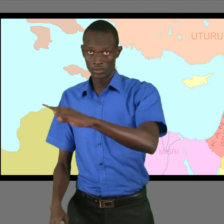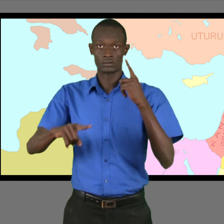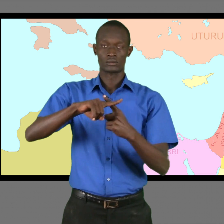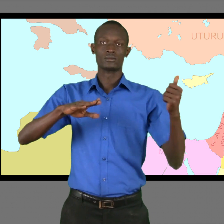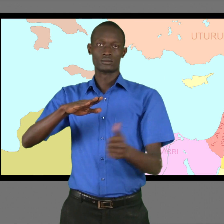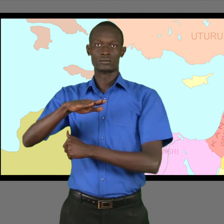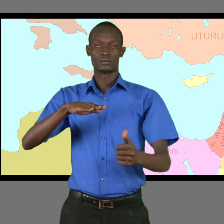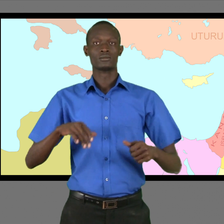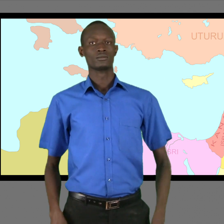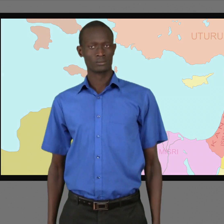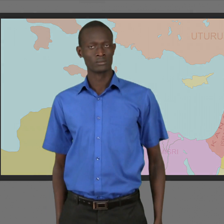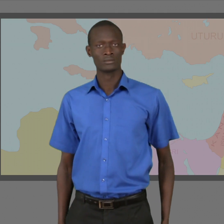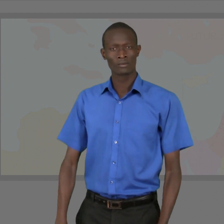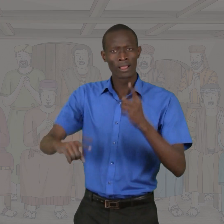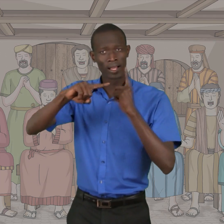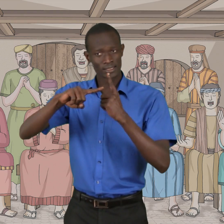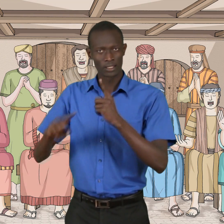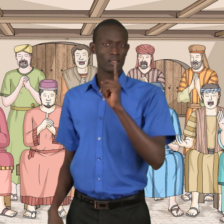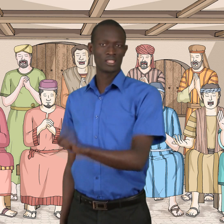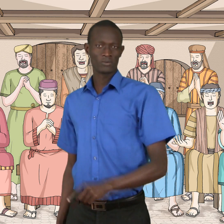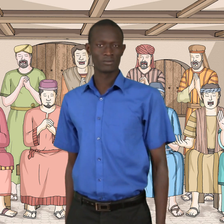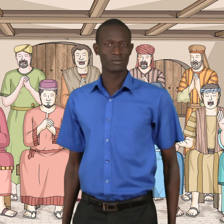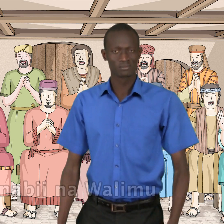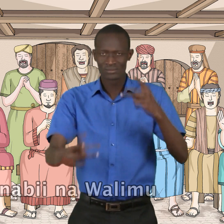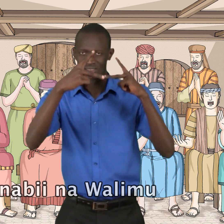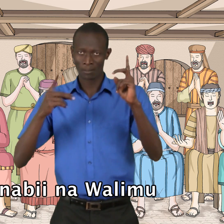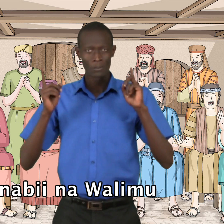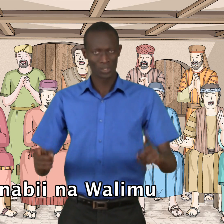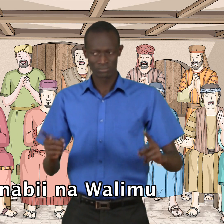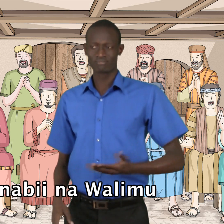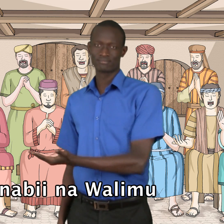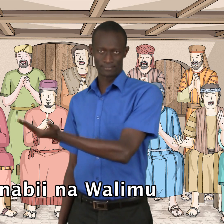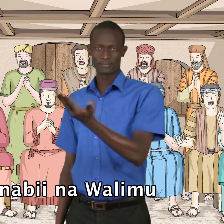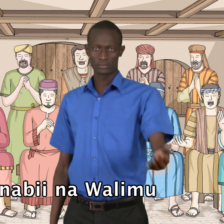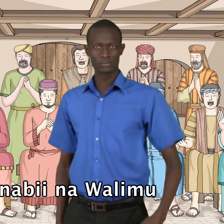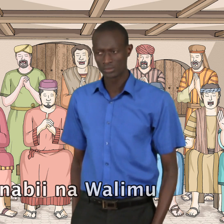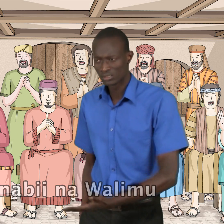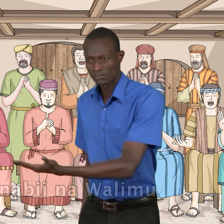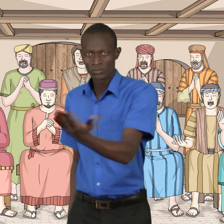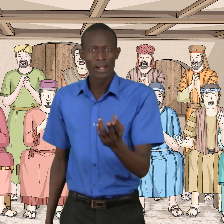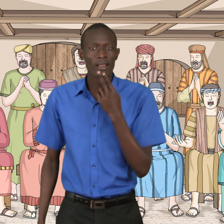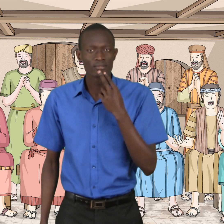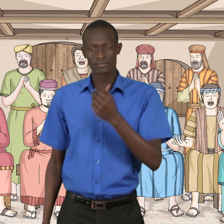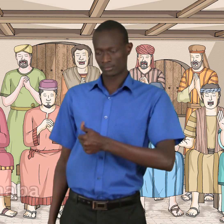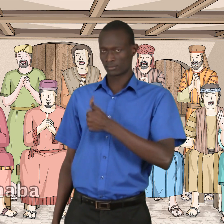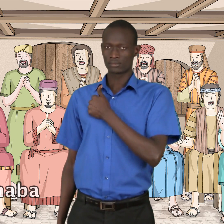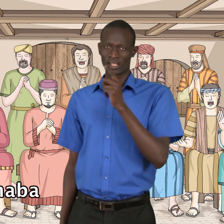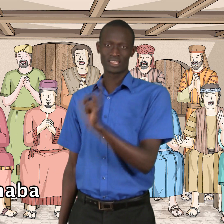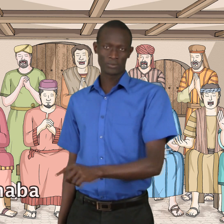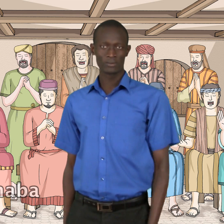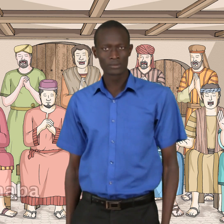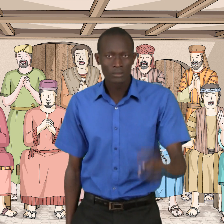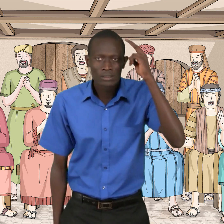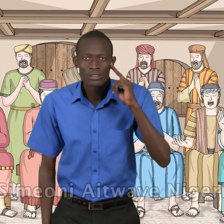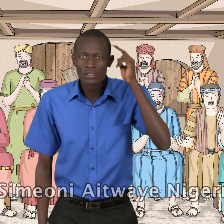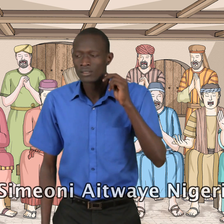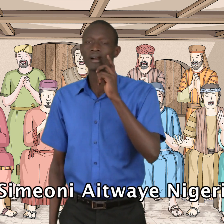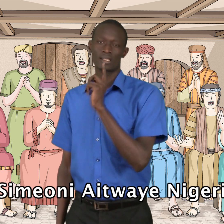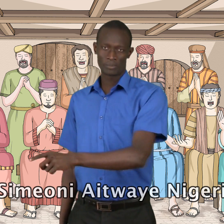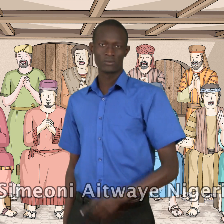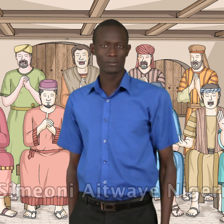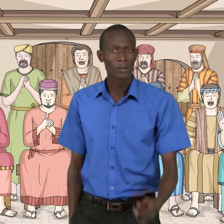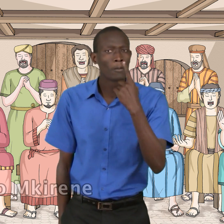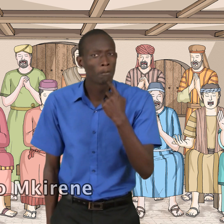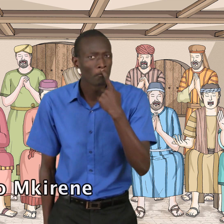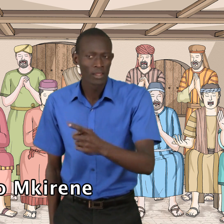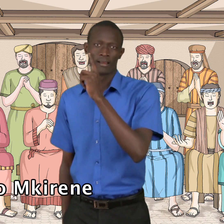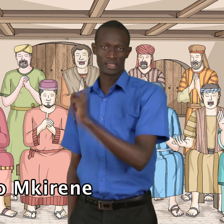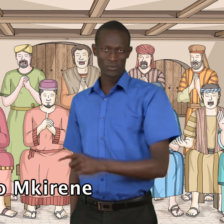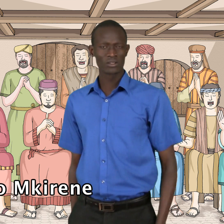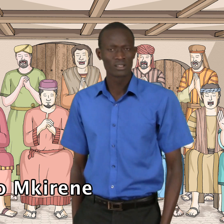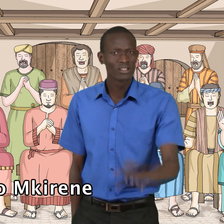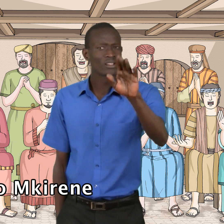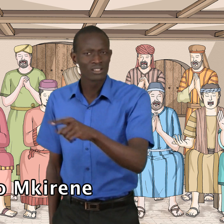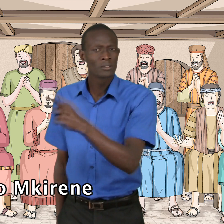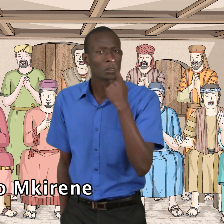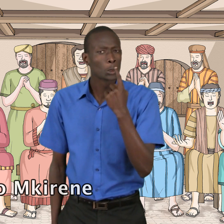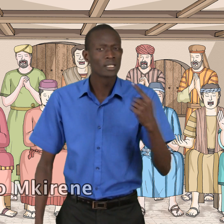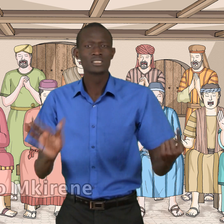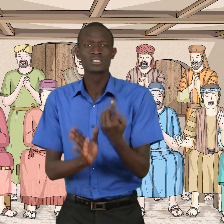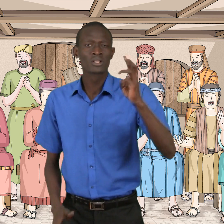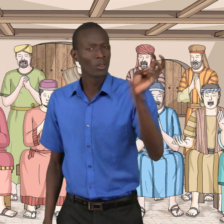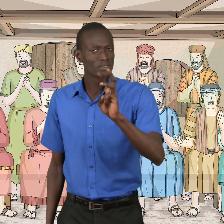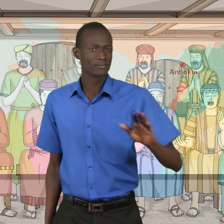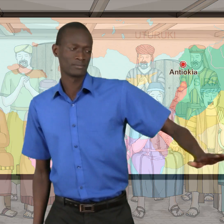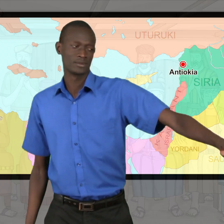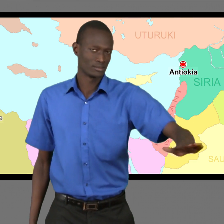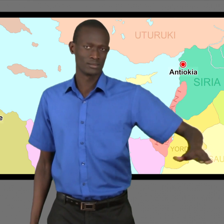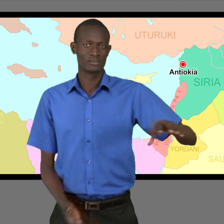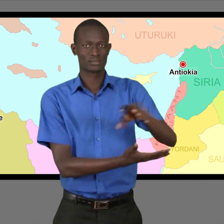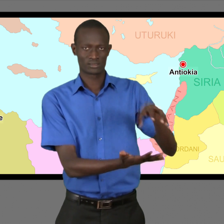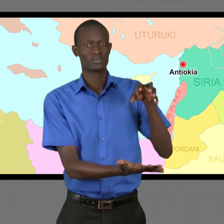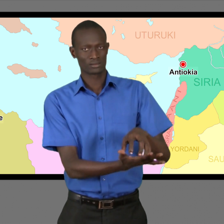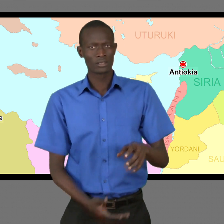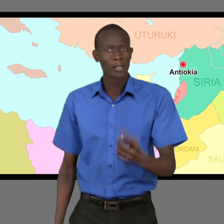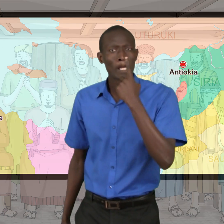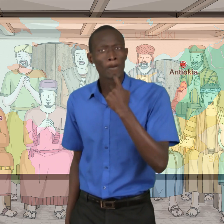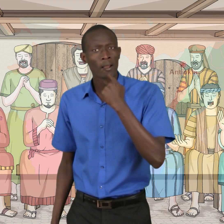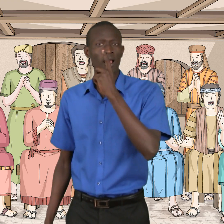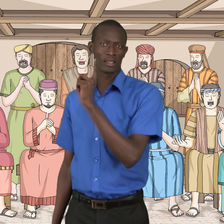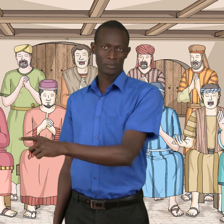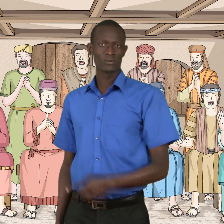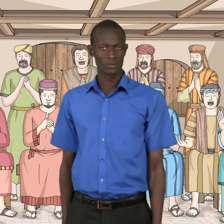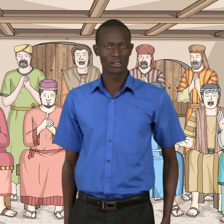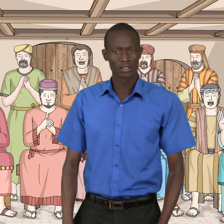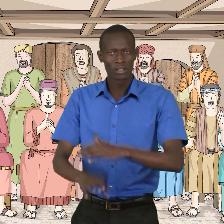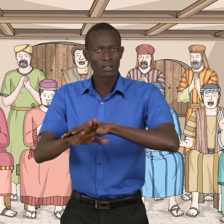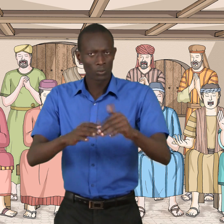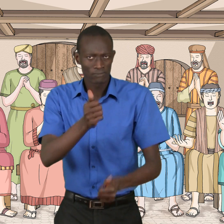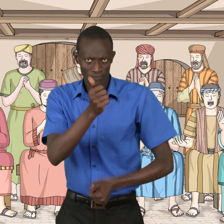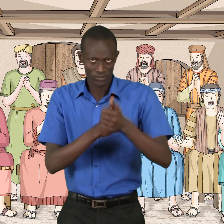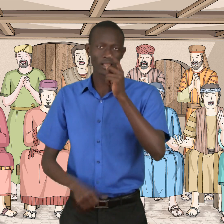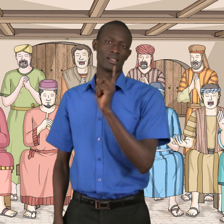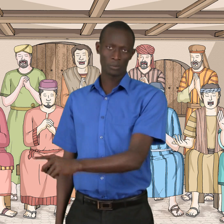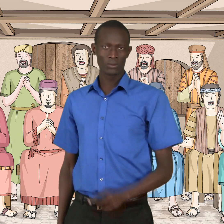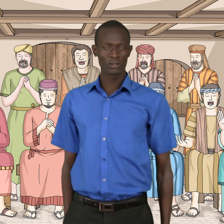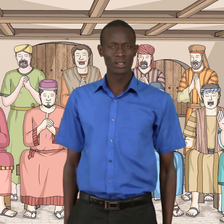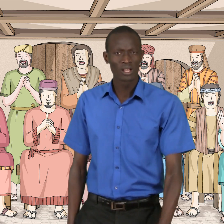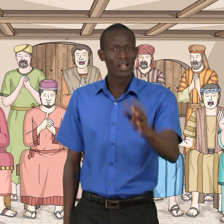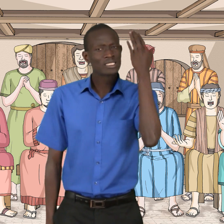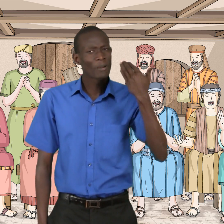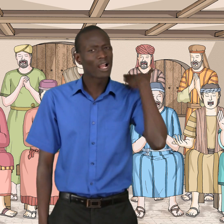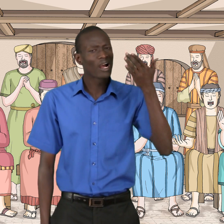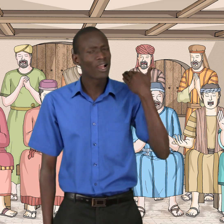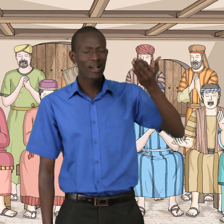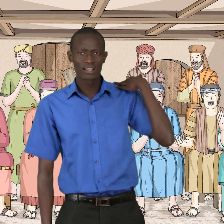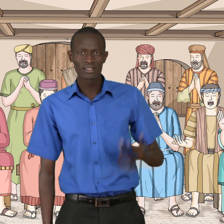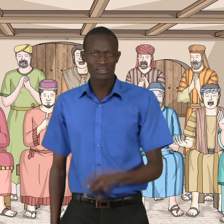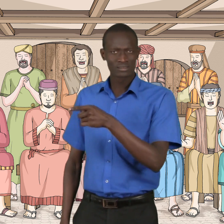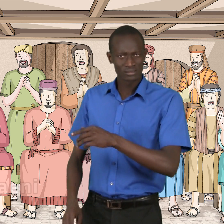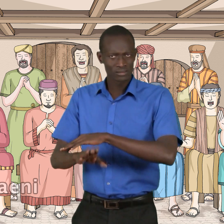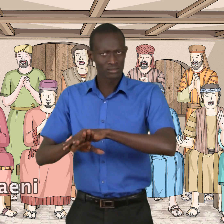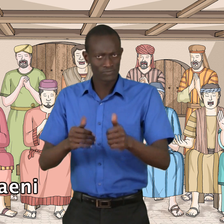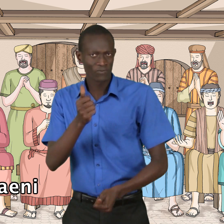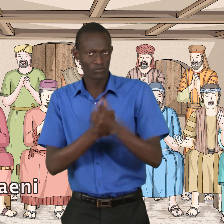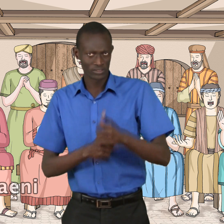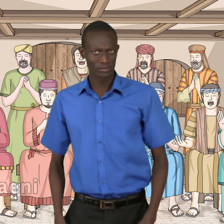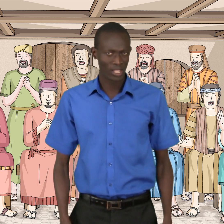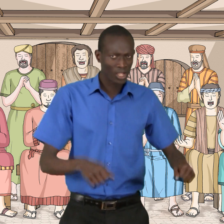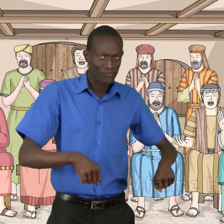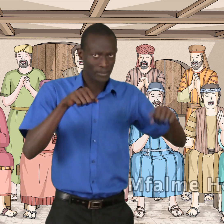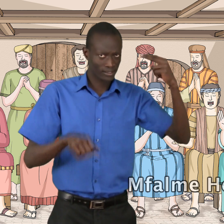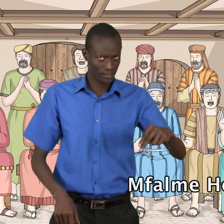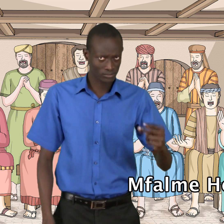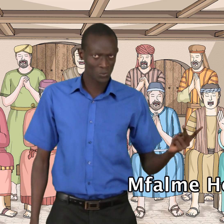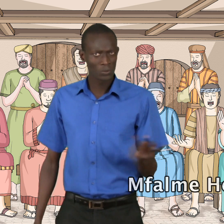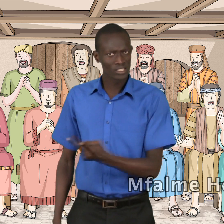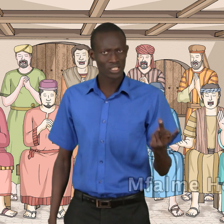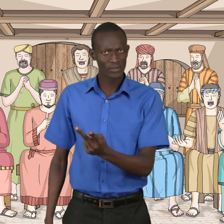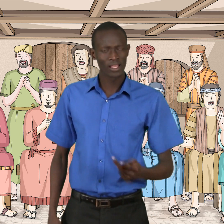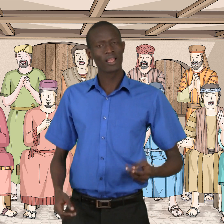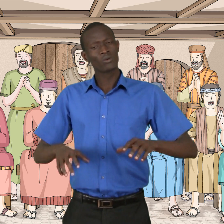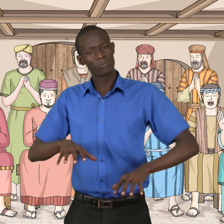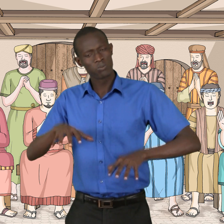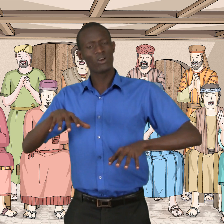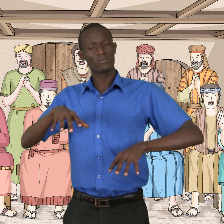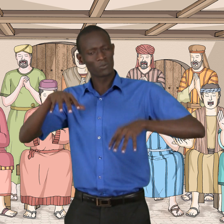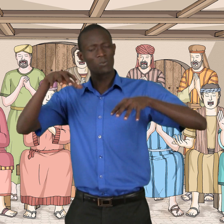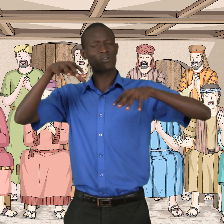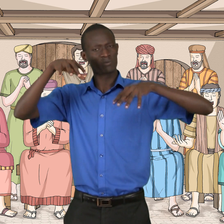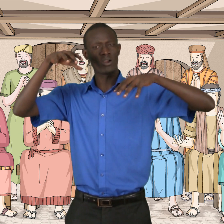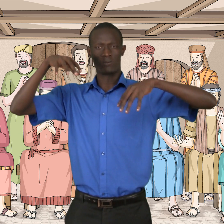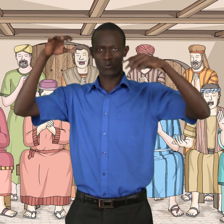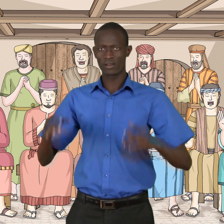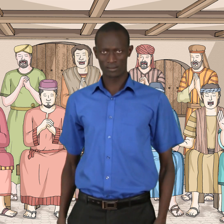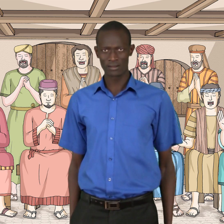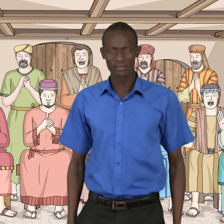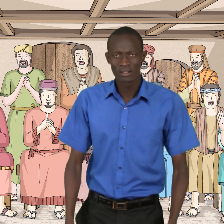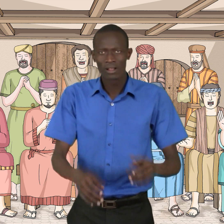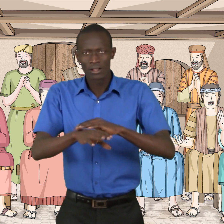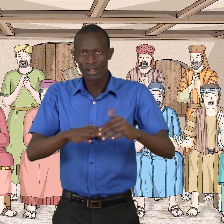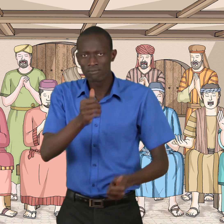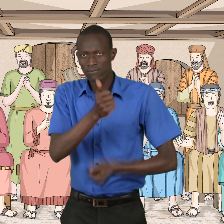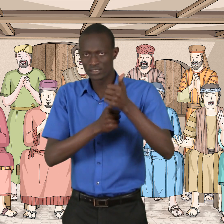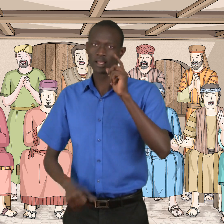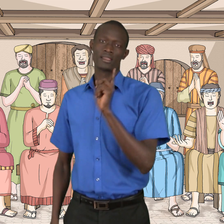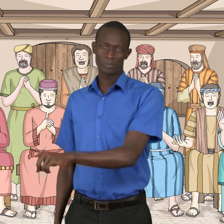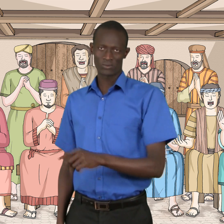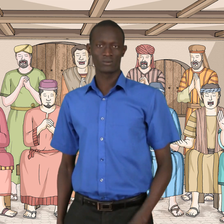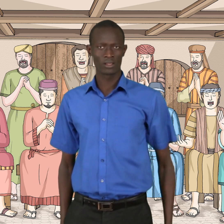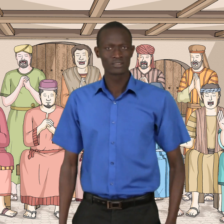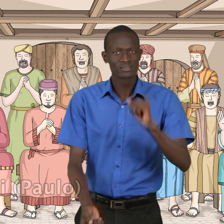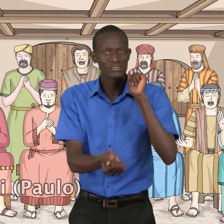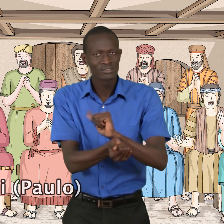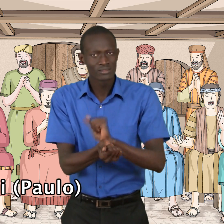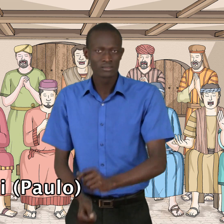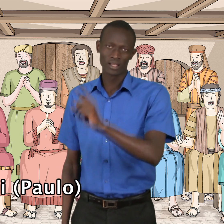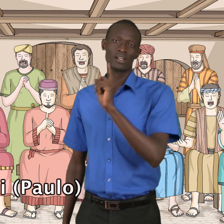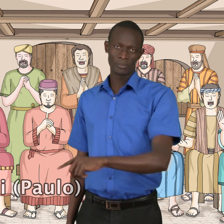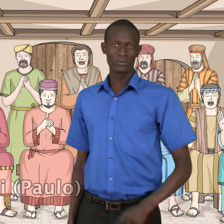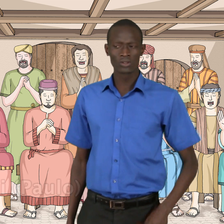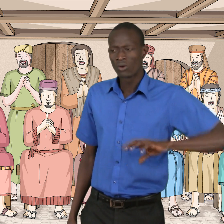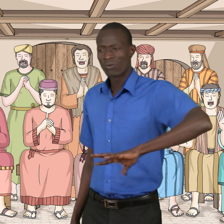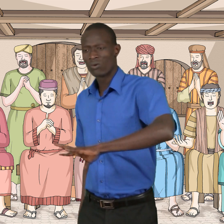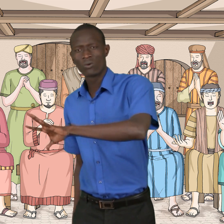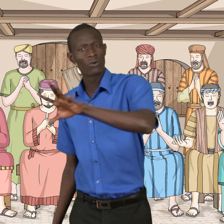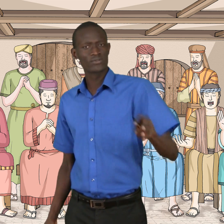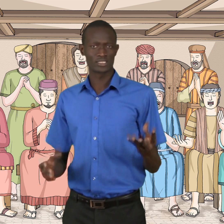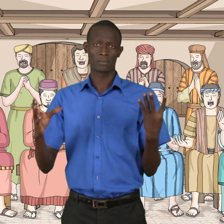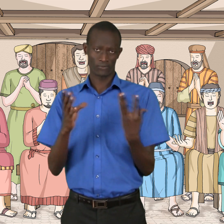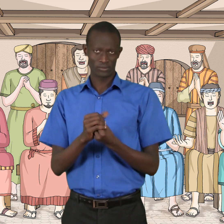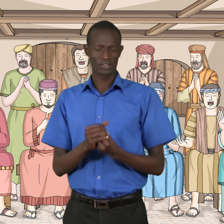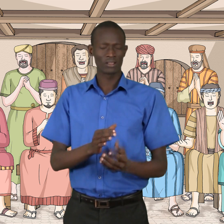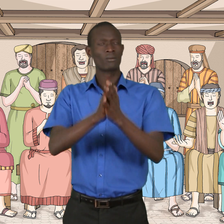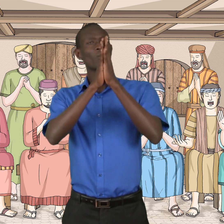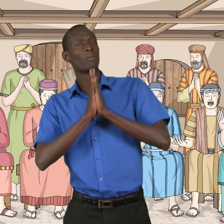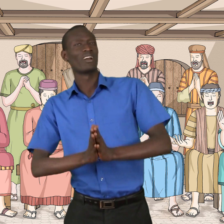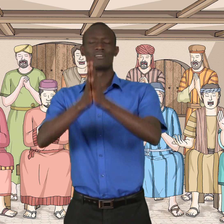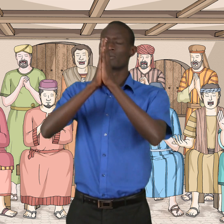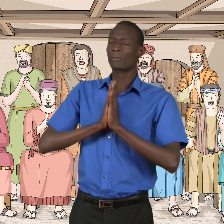Now in the church at Antioch there were prophets and teachers: Barnabas, Simeon called Niger, Lucius of Cyrene, Manaen (who had been brought up with Herod the tetrarch), and Saul.